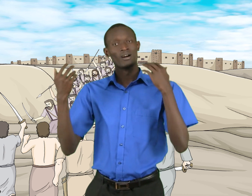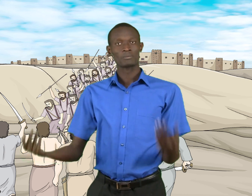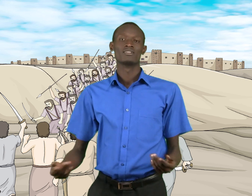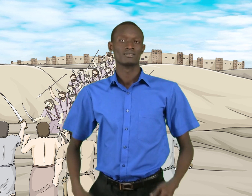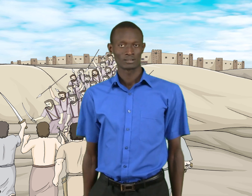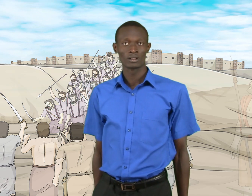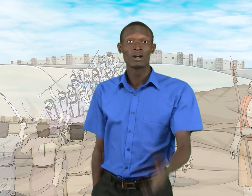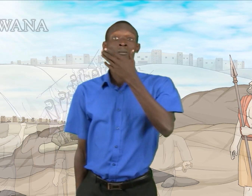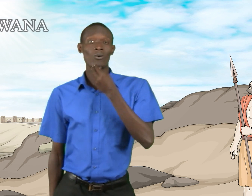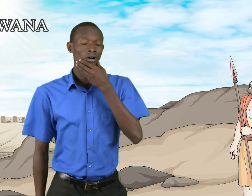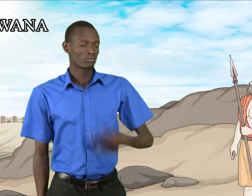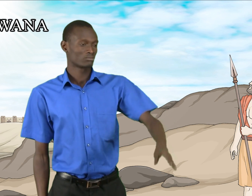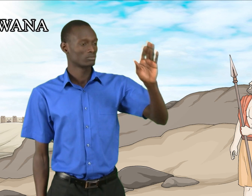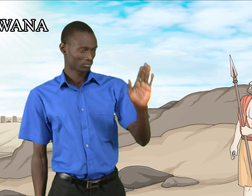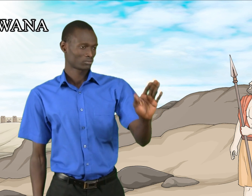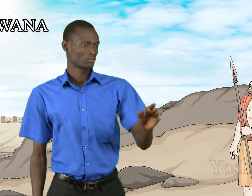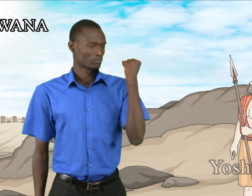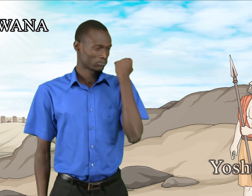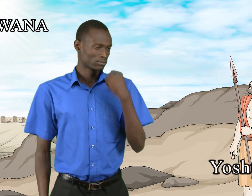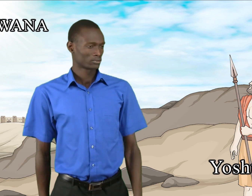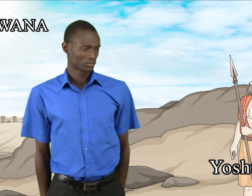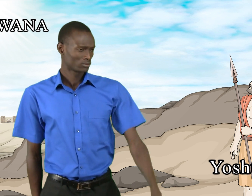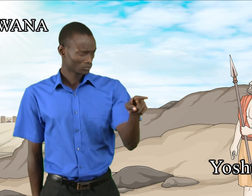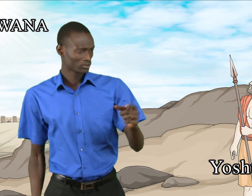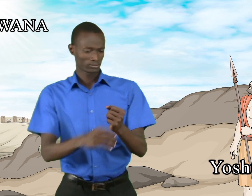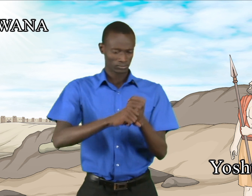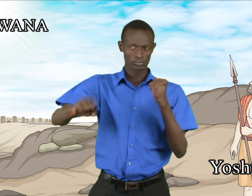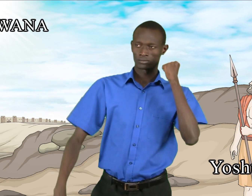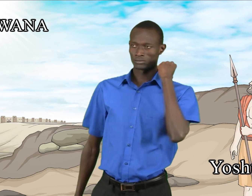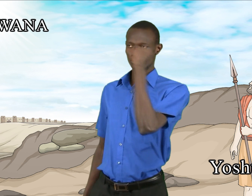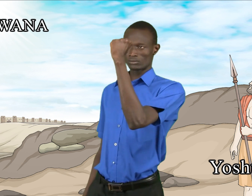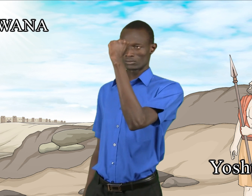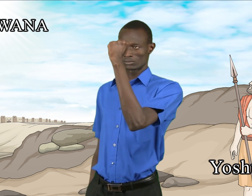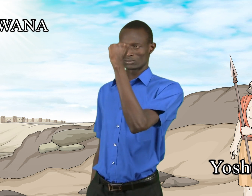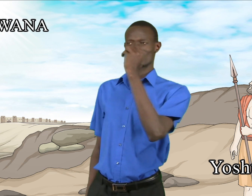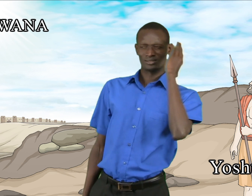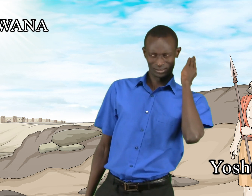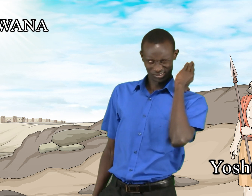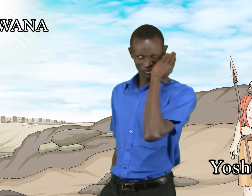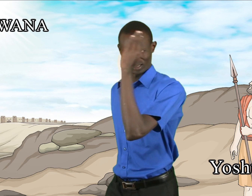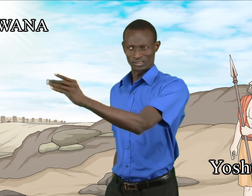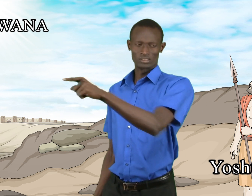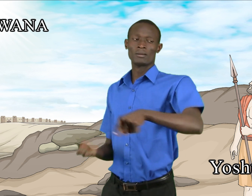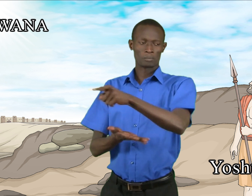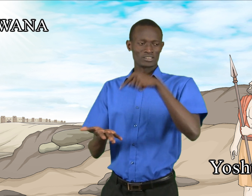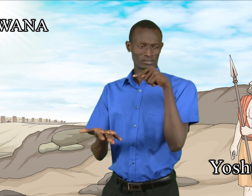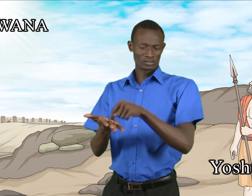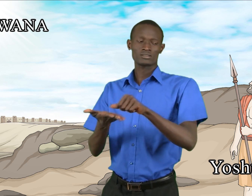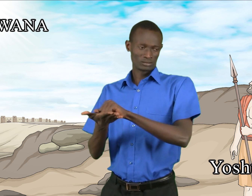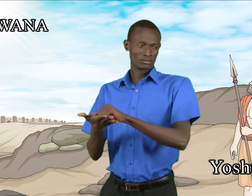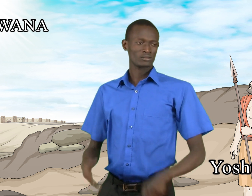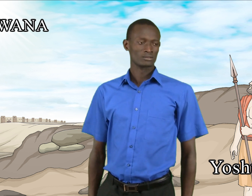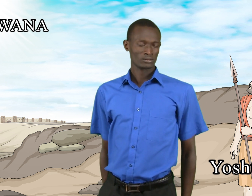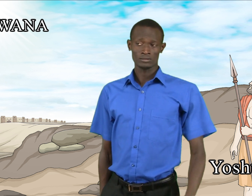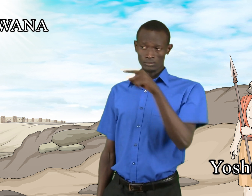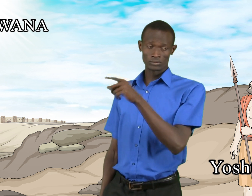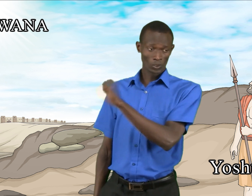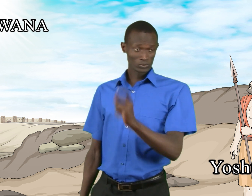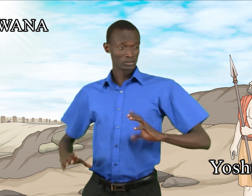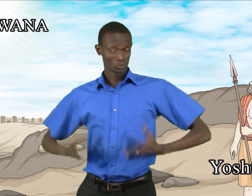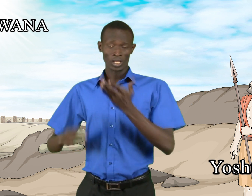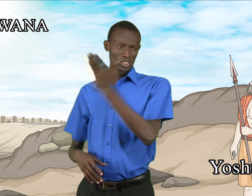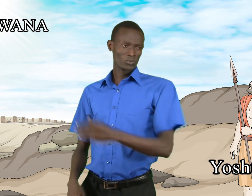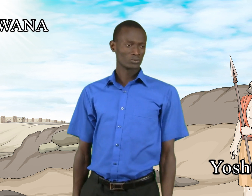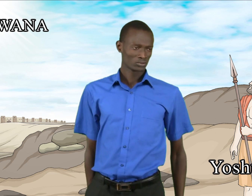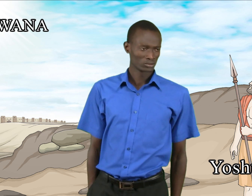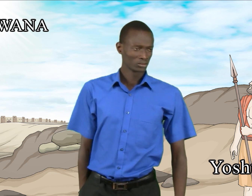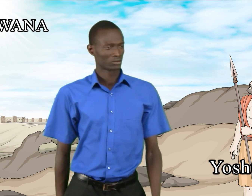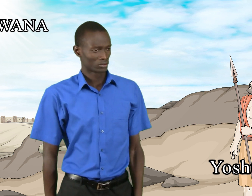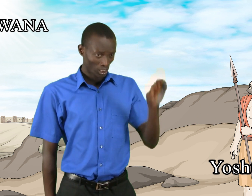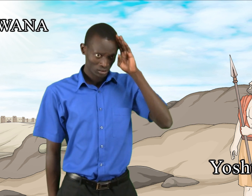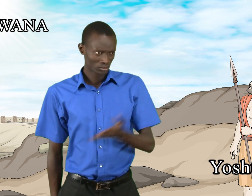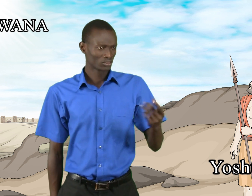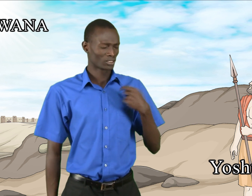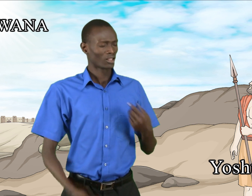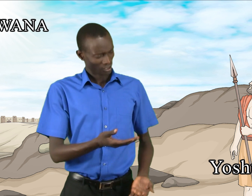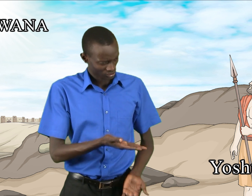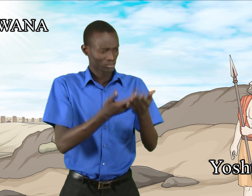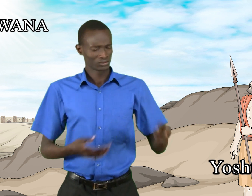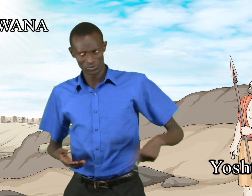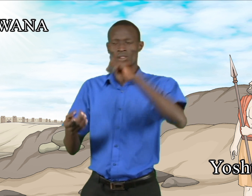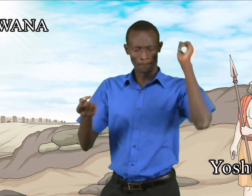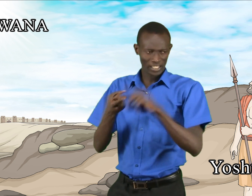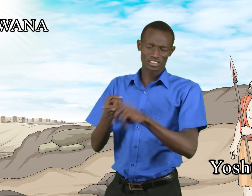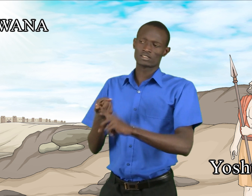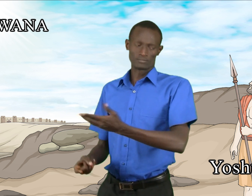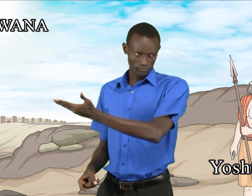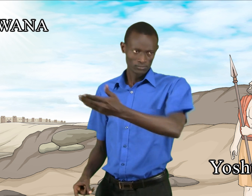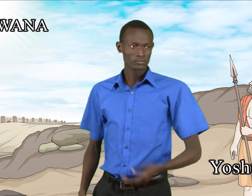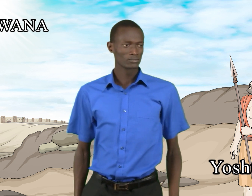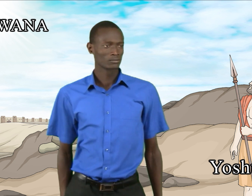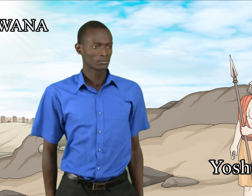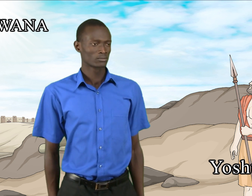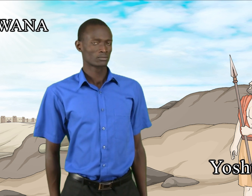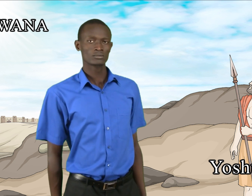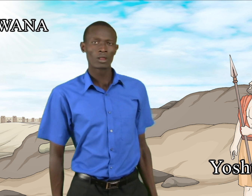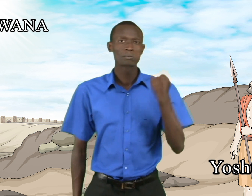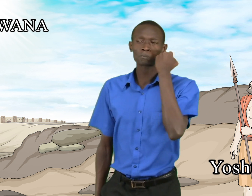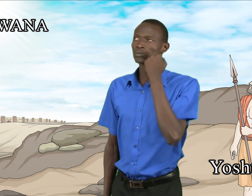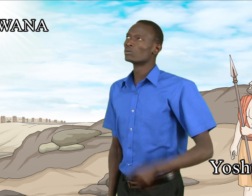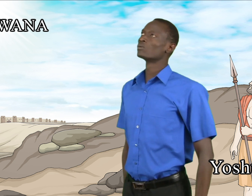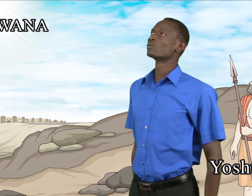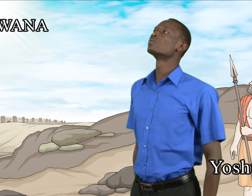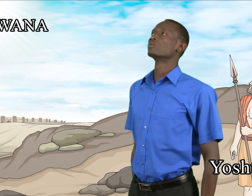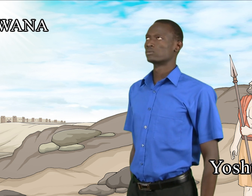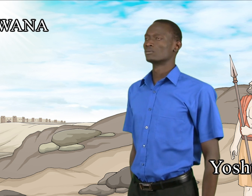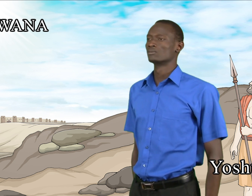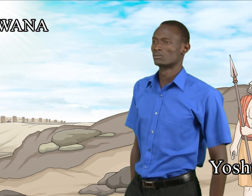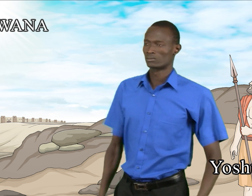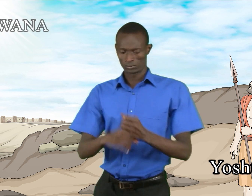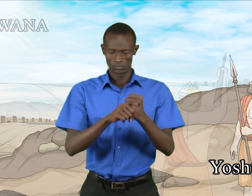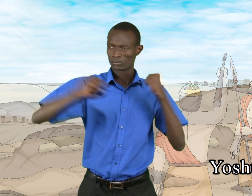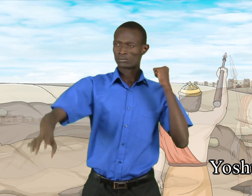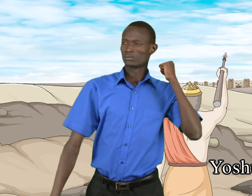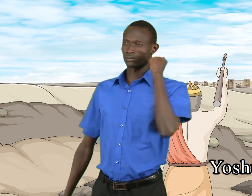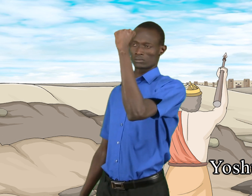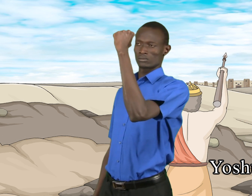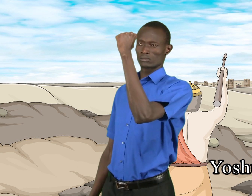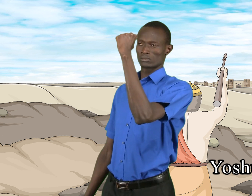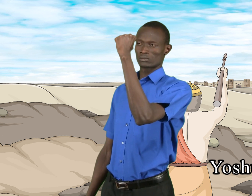Then the LORD said to Joshua, “Hold out your battle lance toward Ai, for into your hand I will deliver the city.”